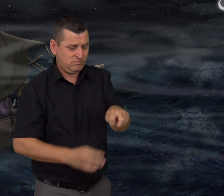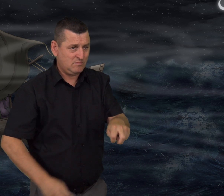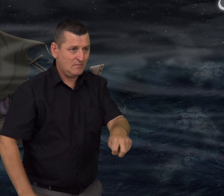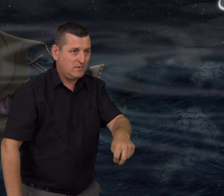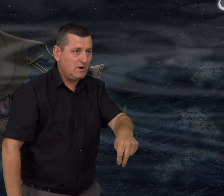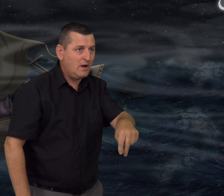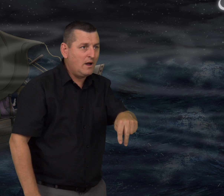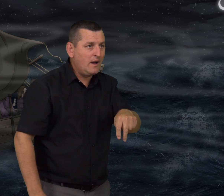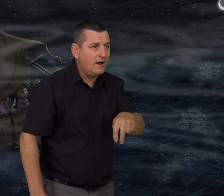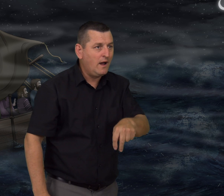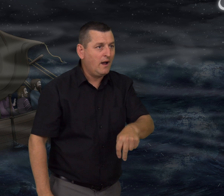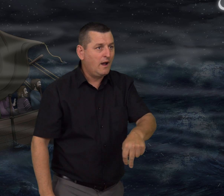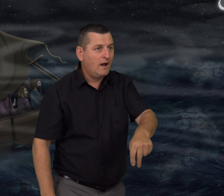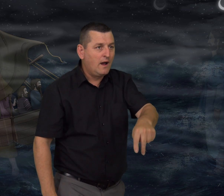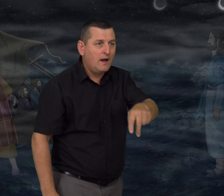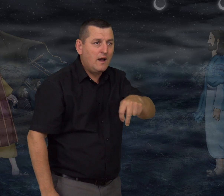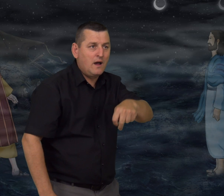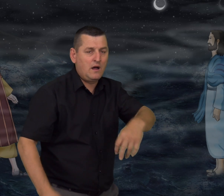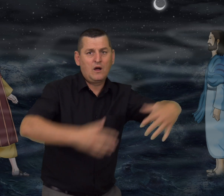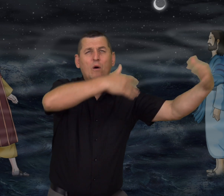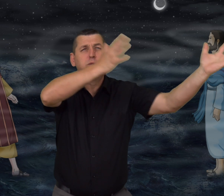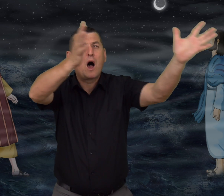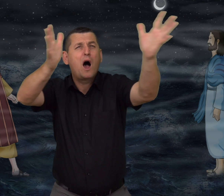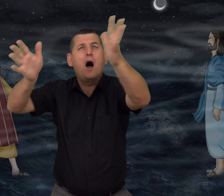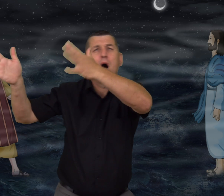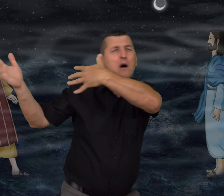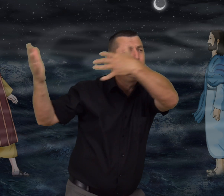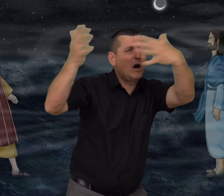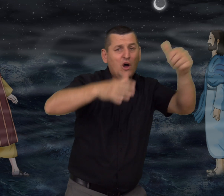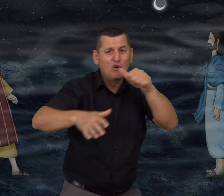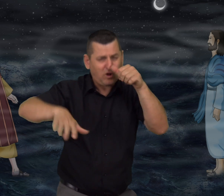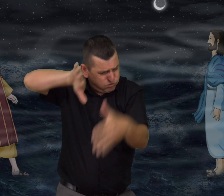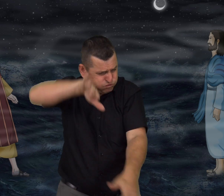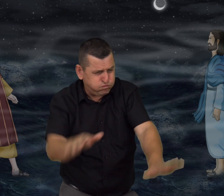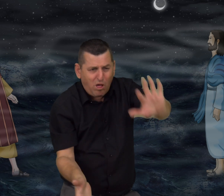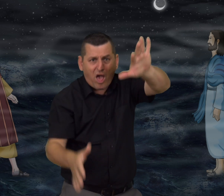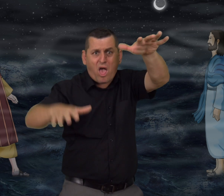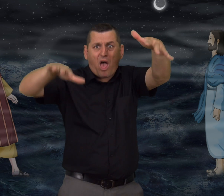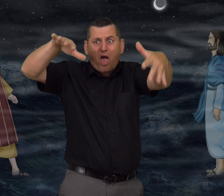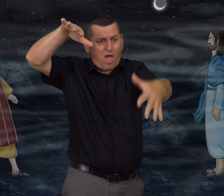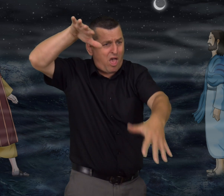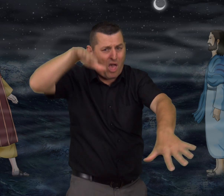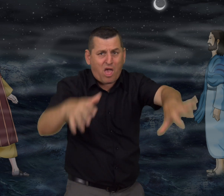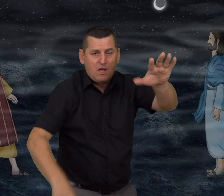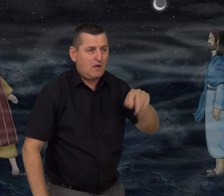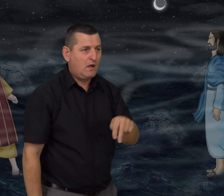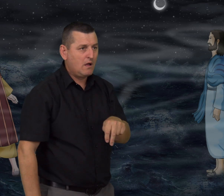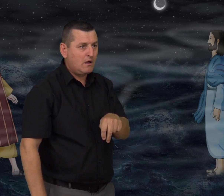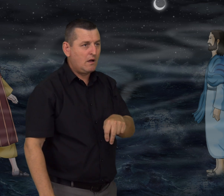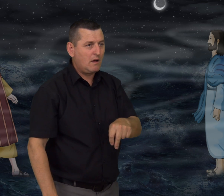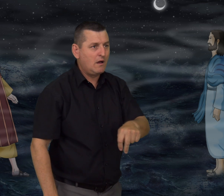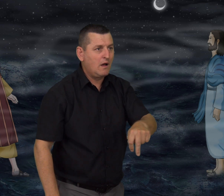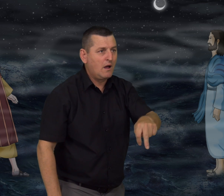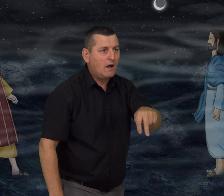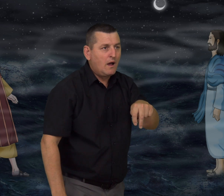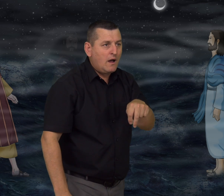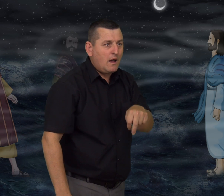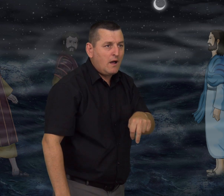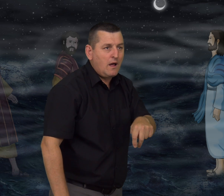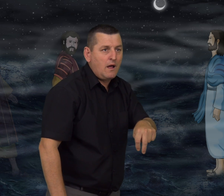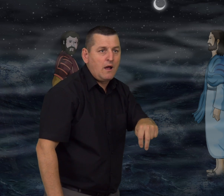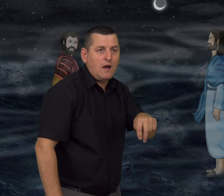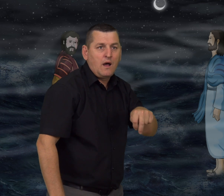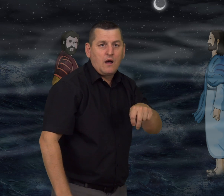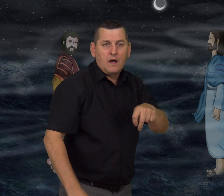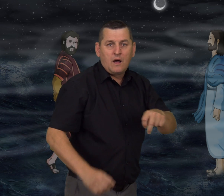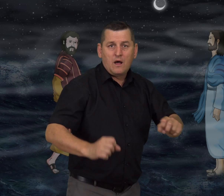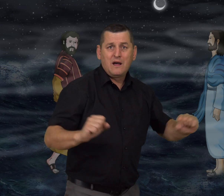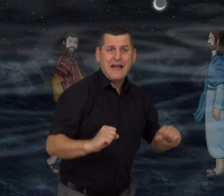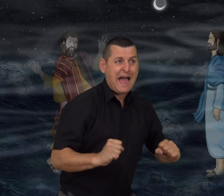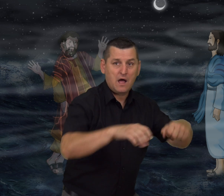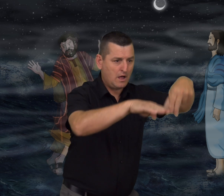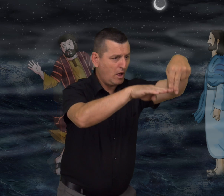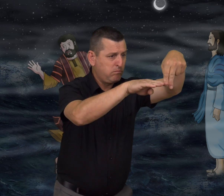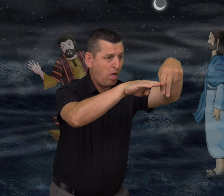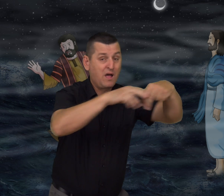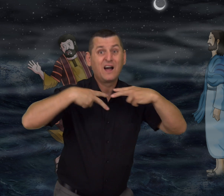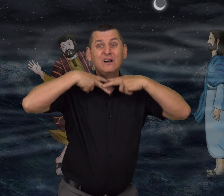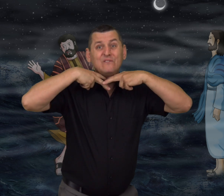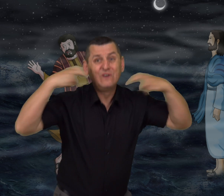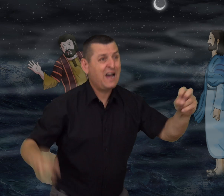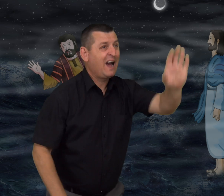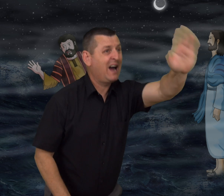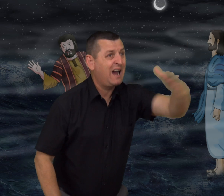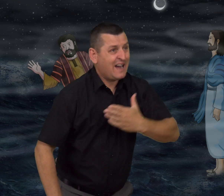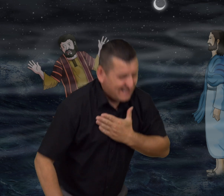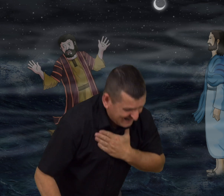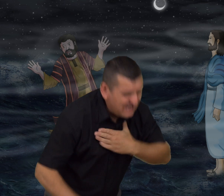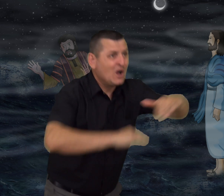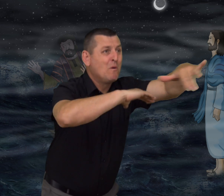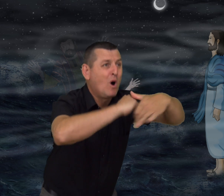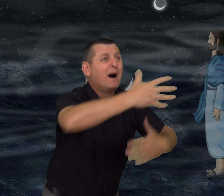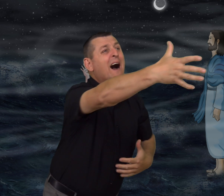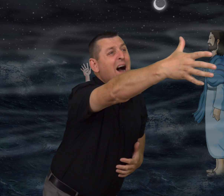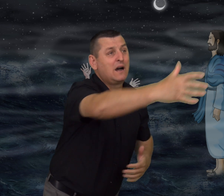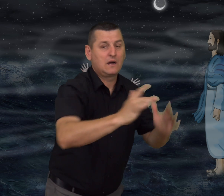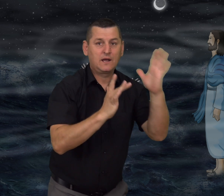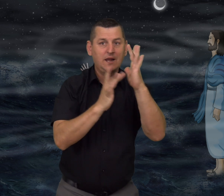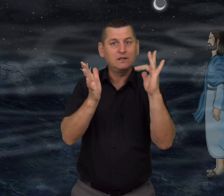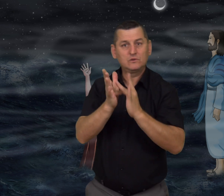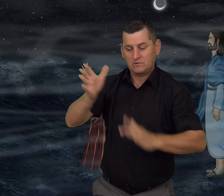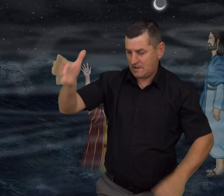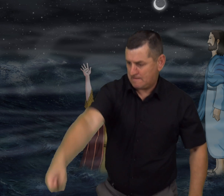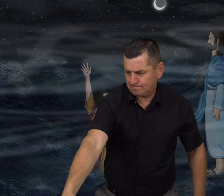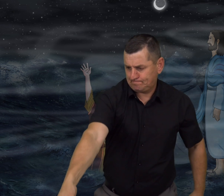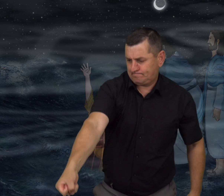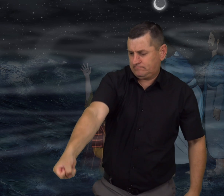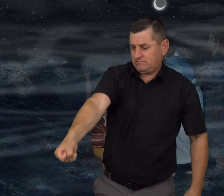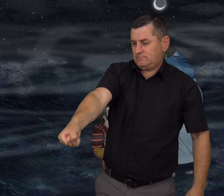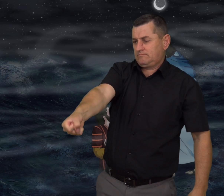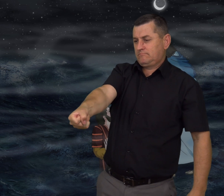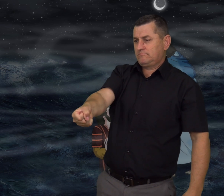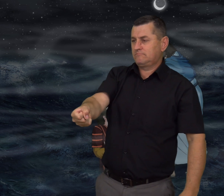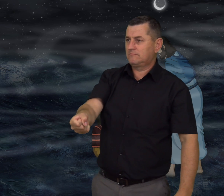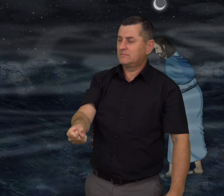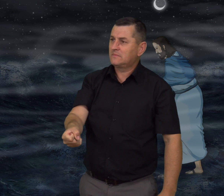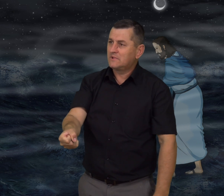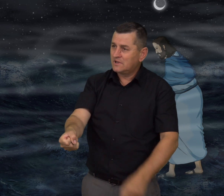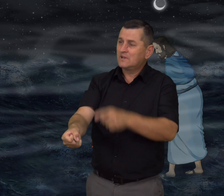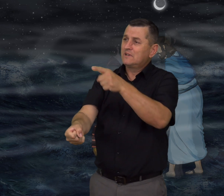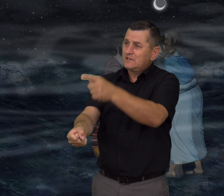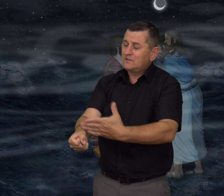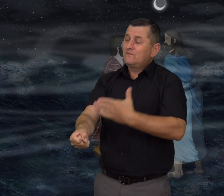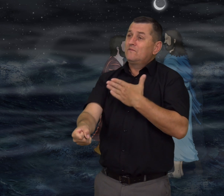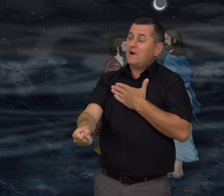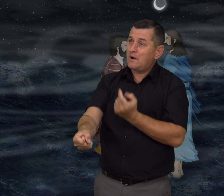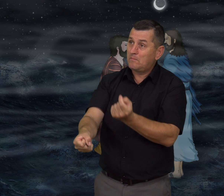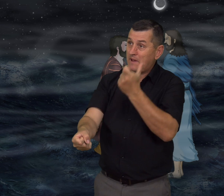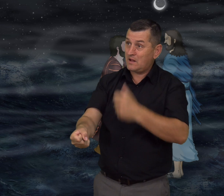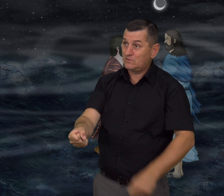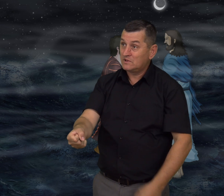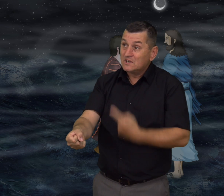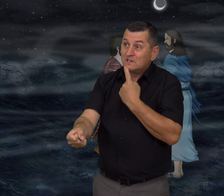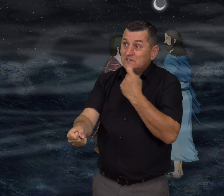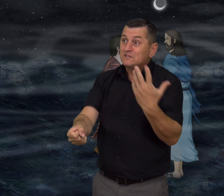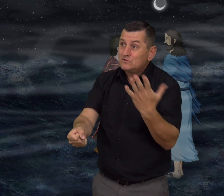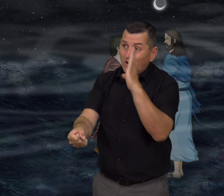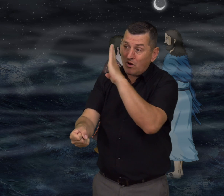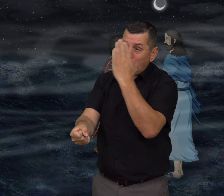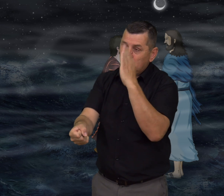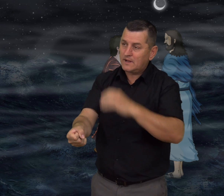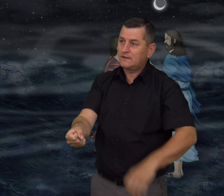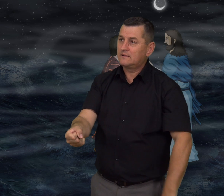Then Peter got down out of the boat, walked on the water, and came toward Jesus. But when he saw the strength of the wind, he was afraid, and beginning to sink, cried out, “Lord, save me!”